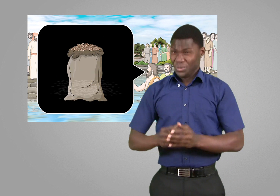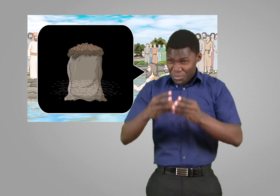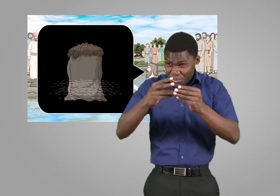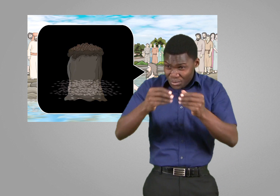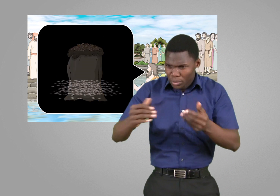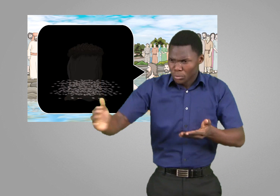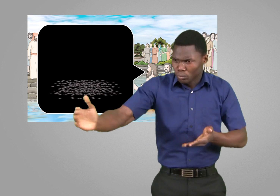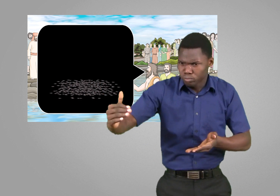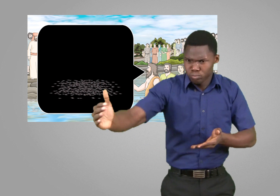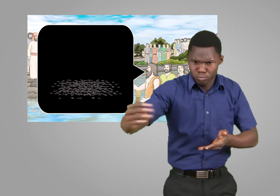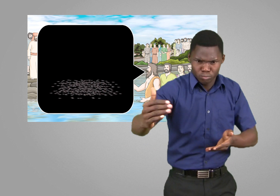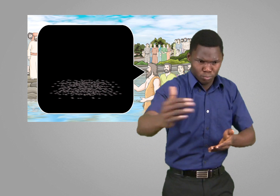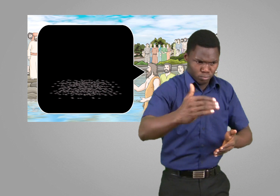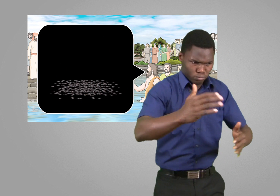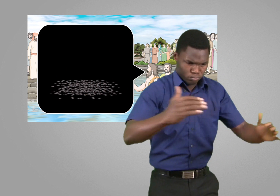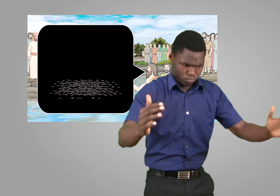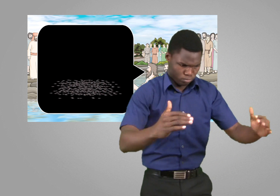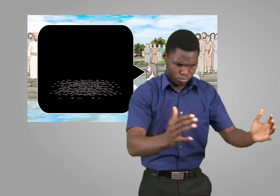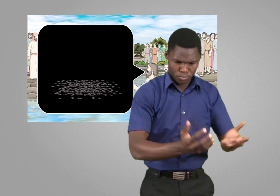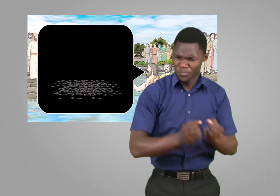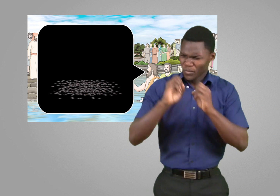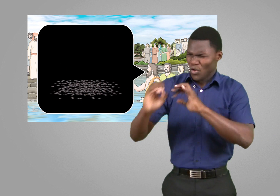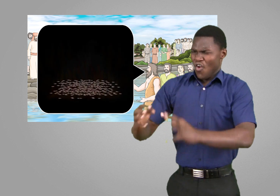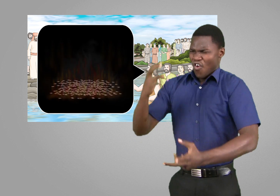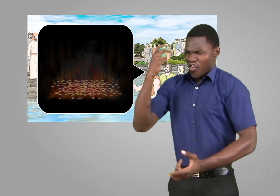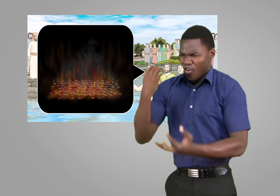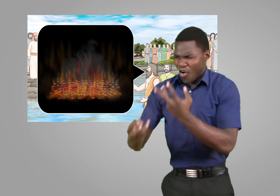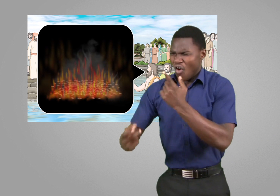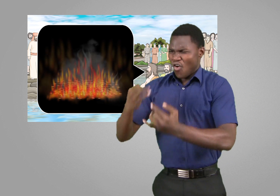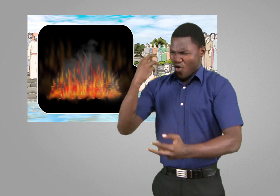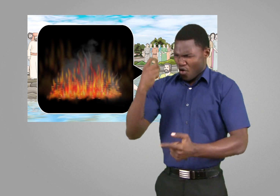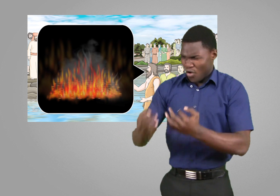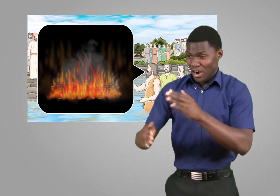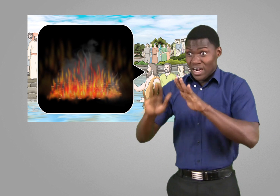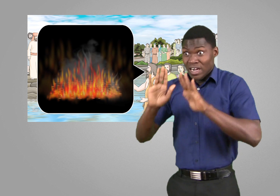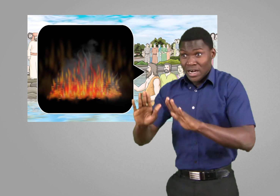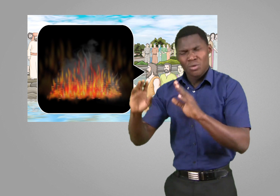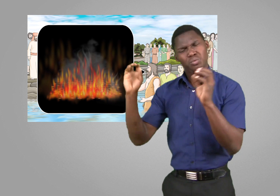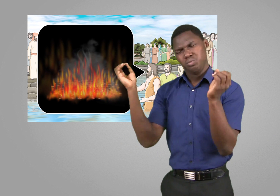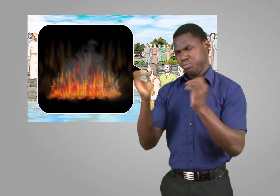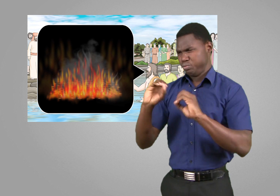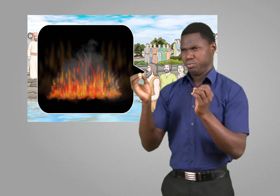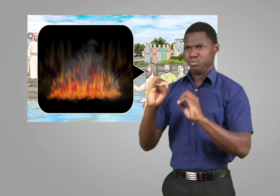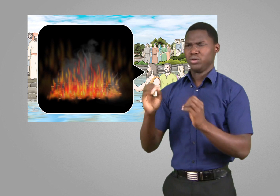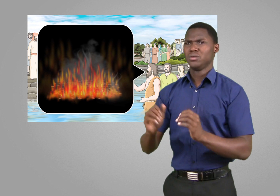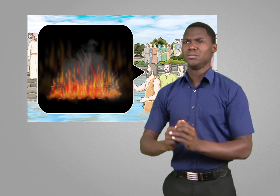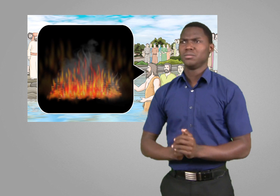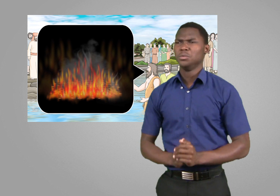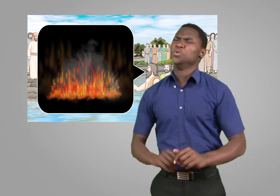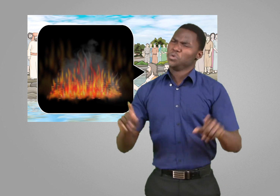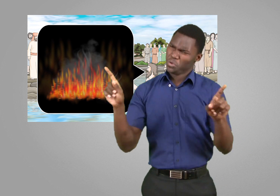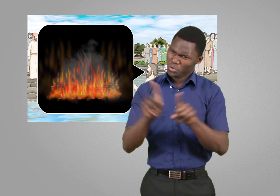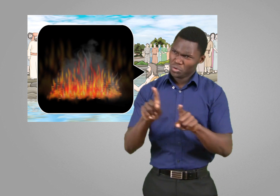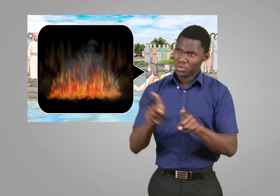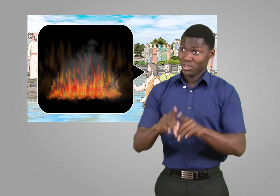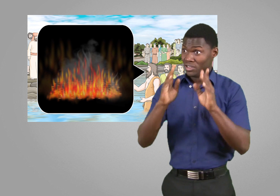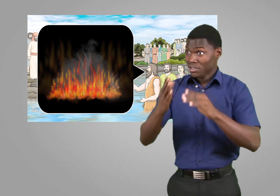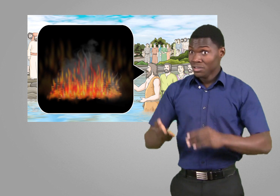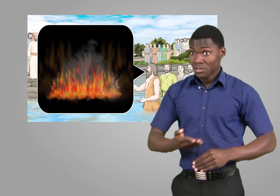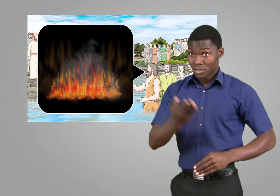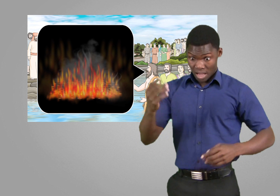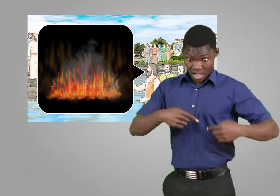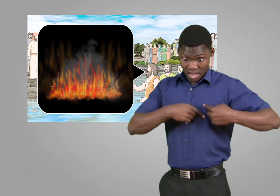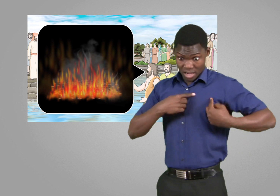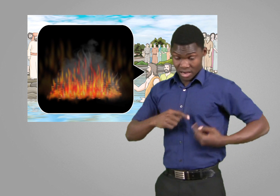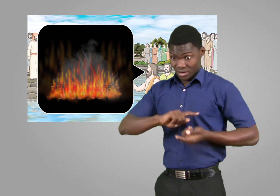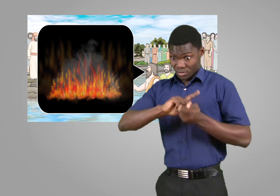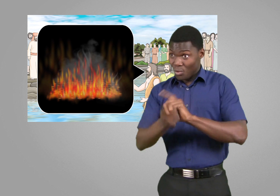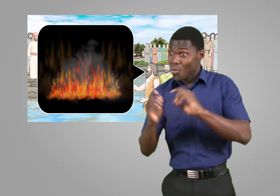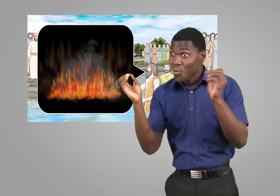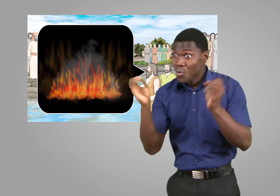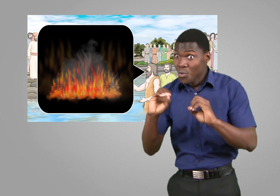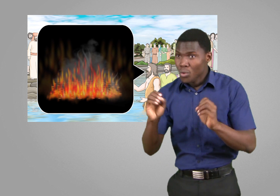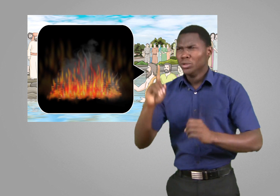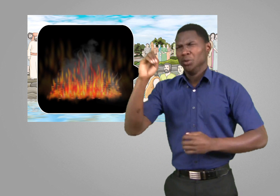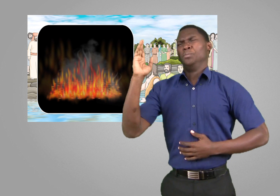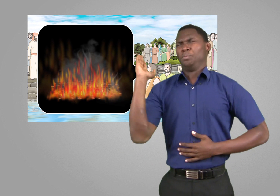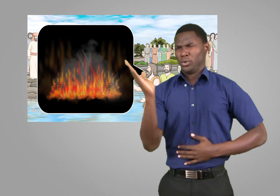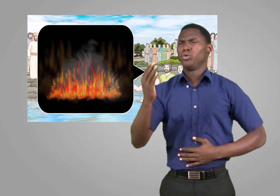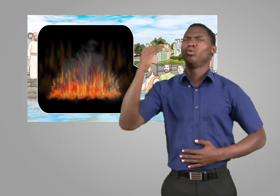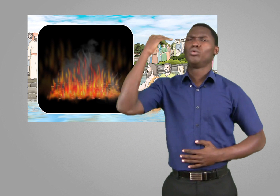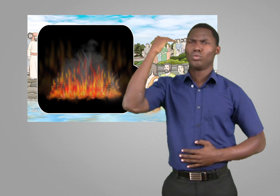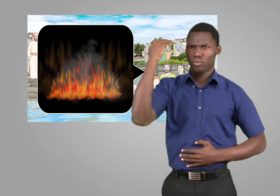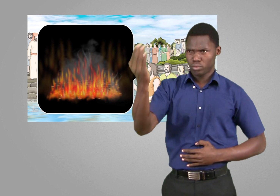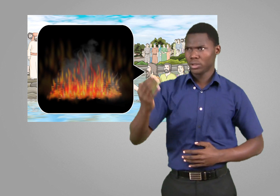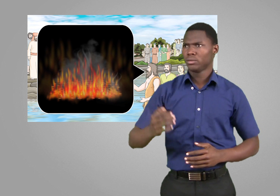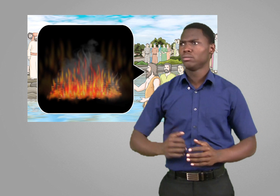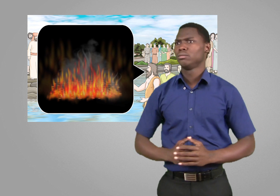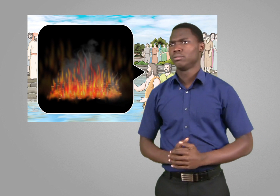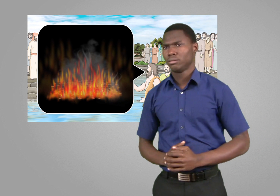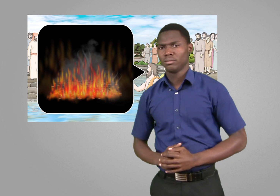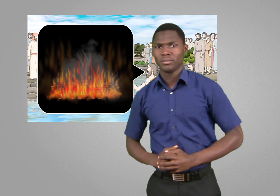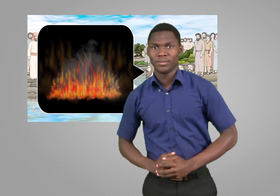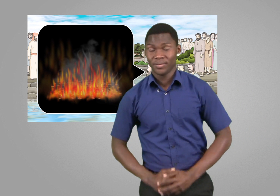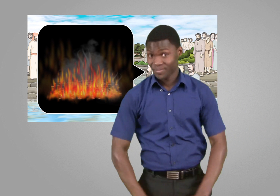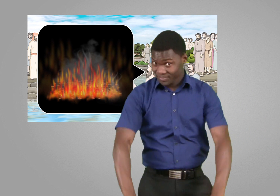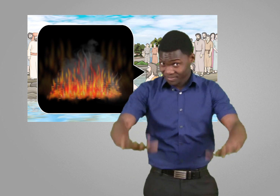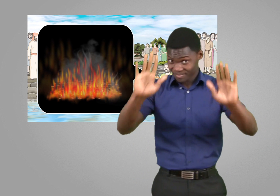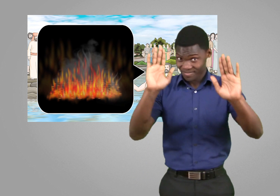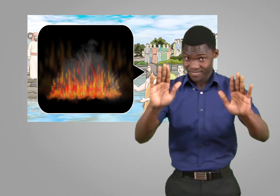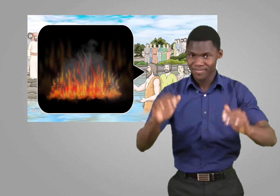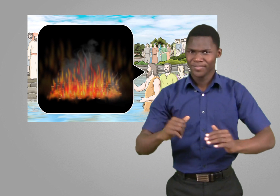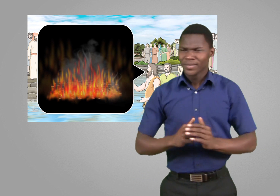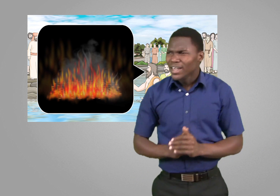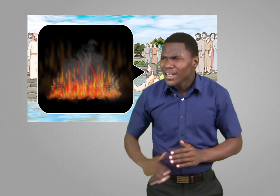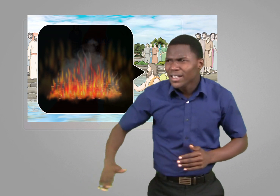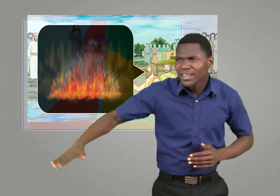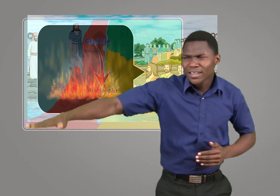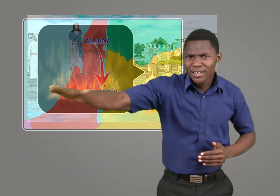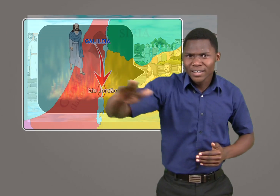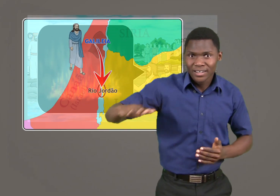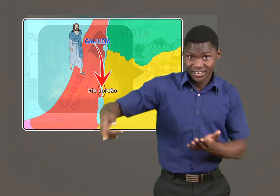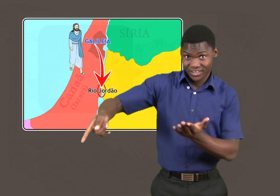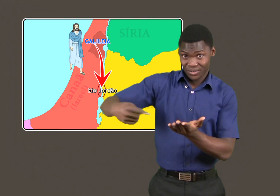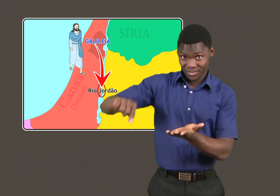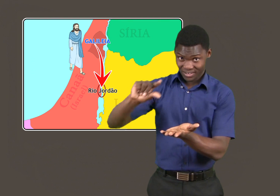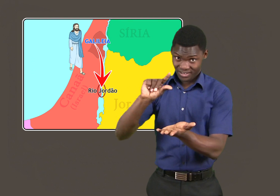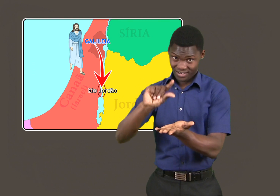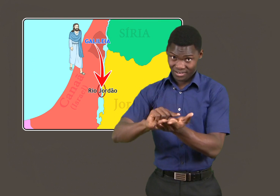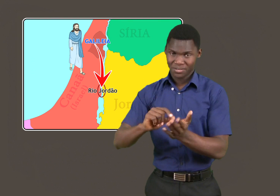but He will burn up the chaff with unquenchable fire.”